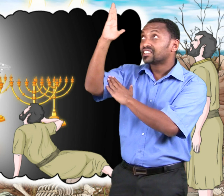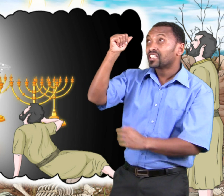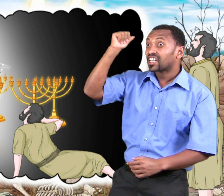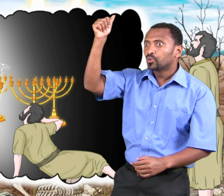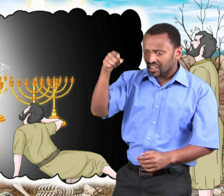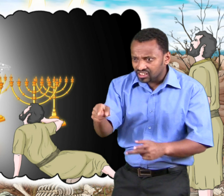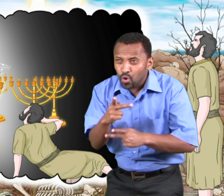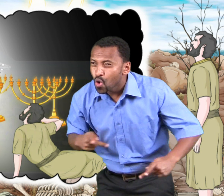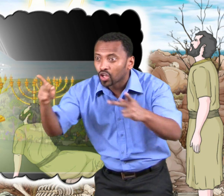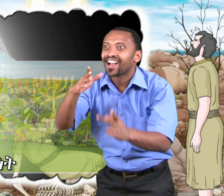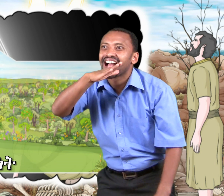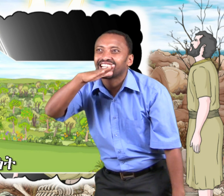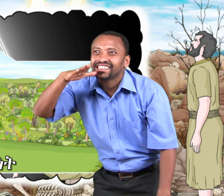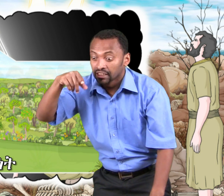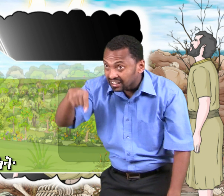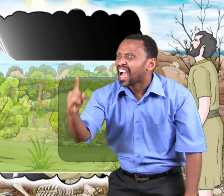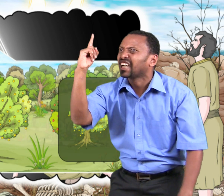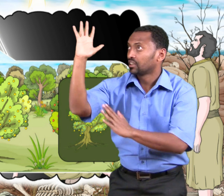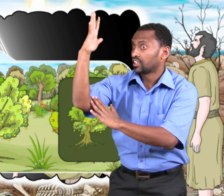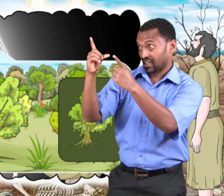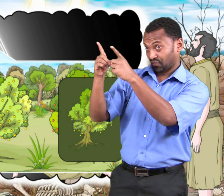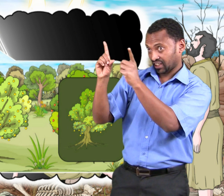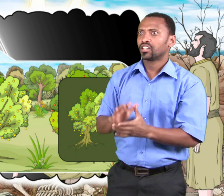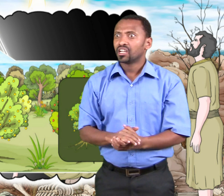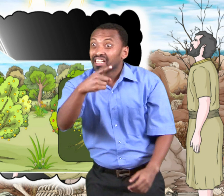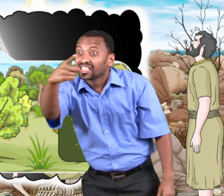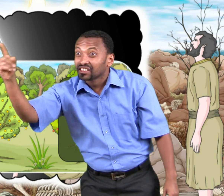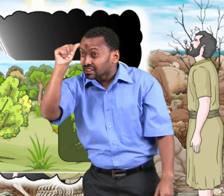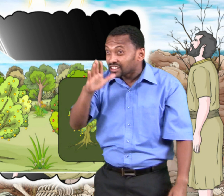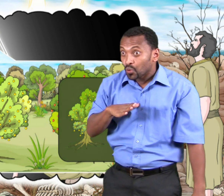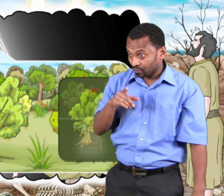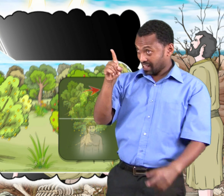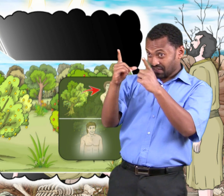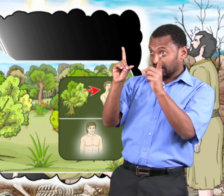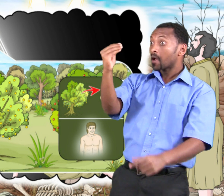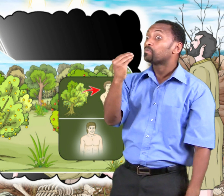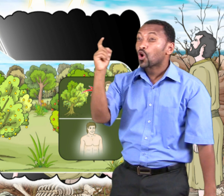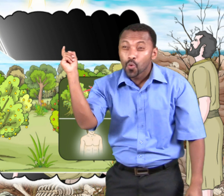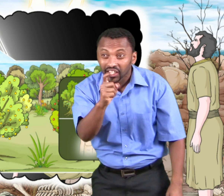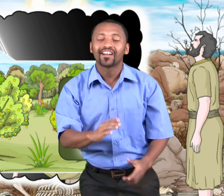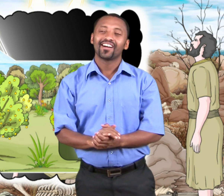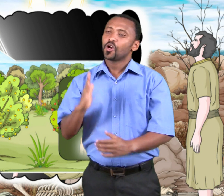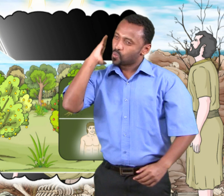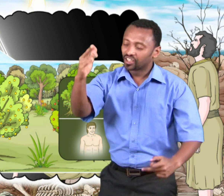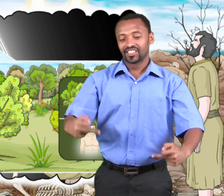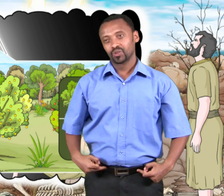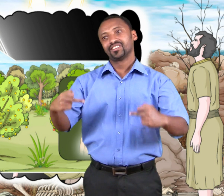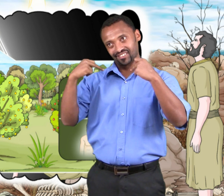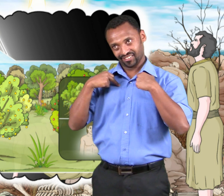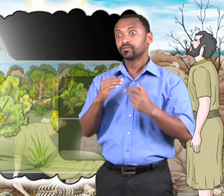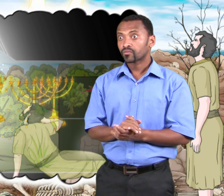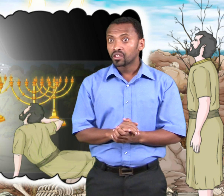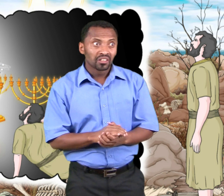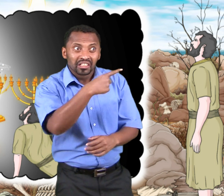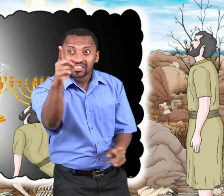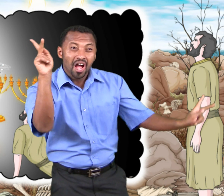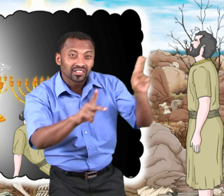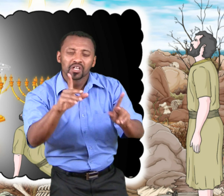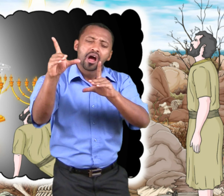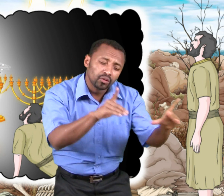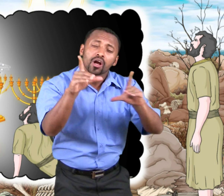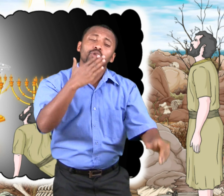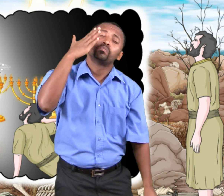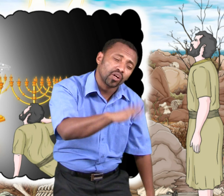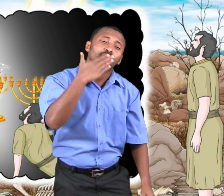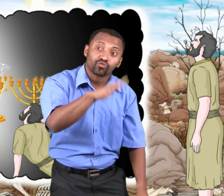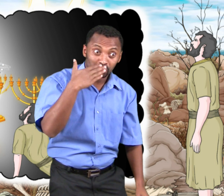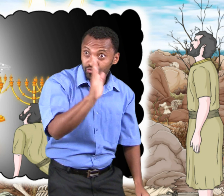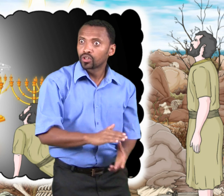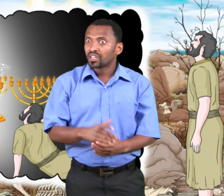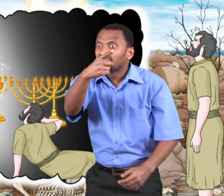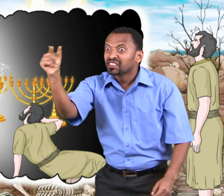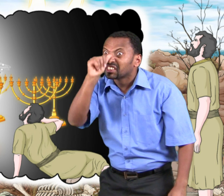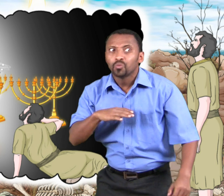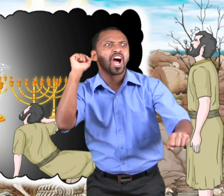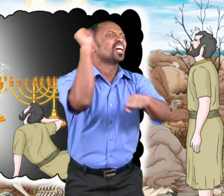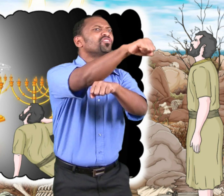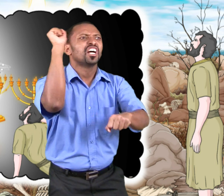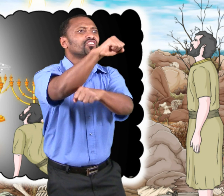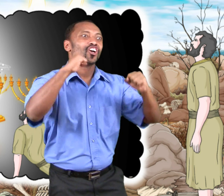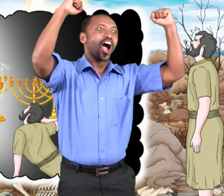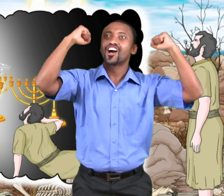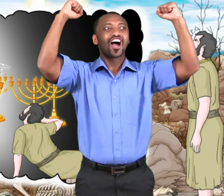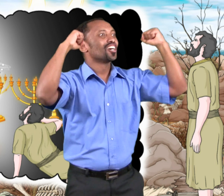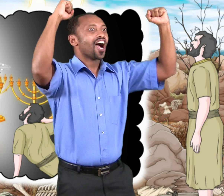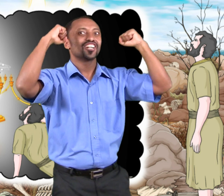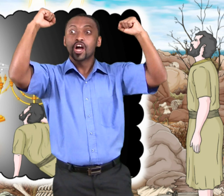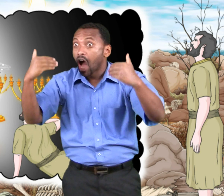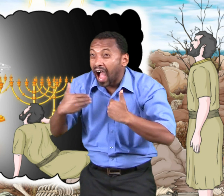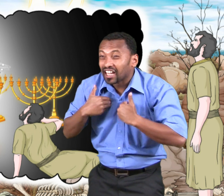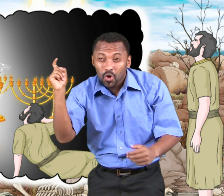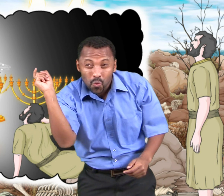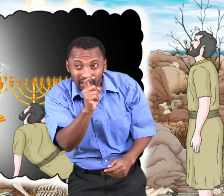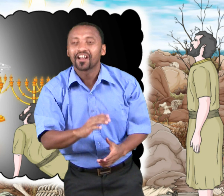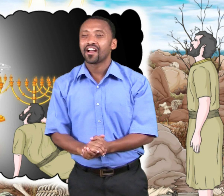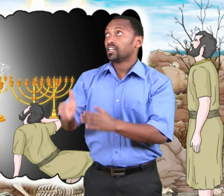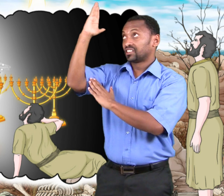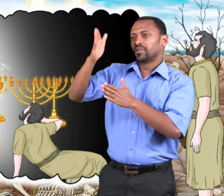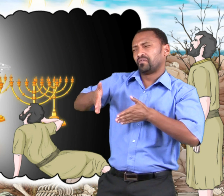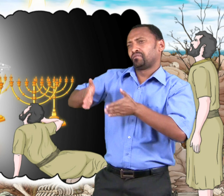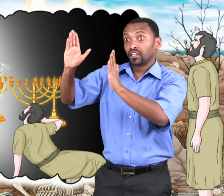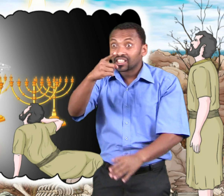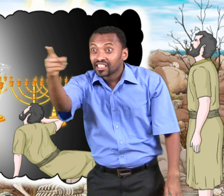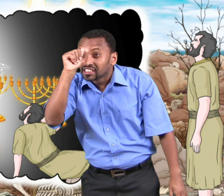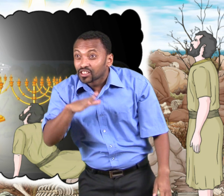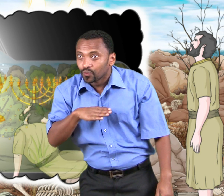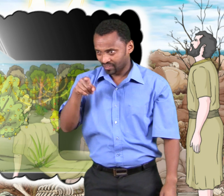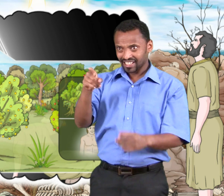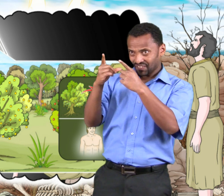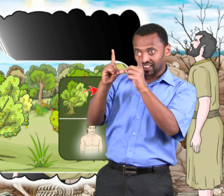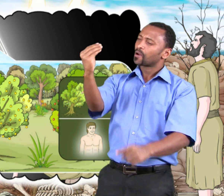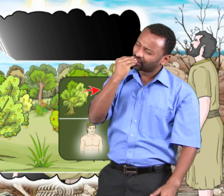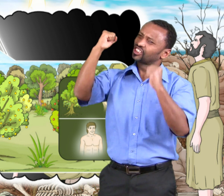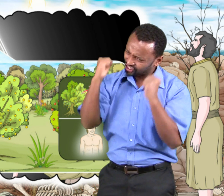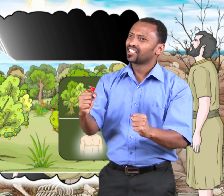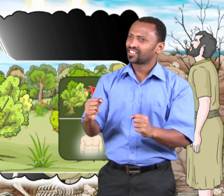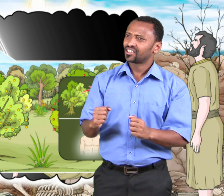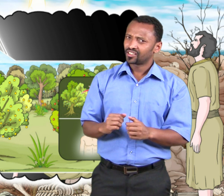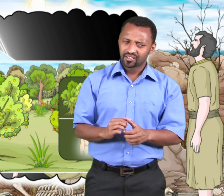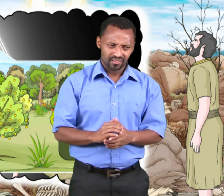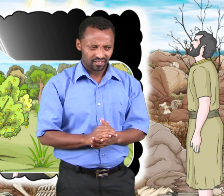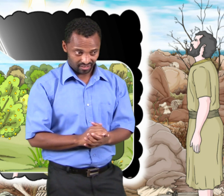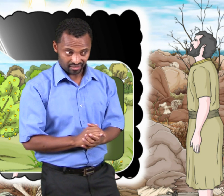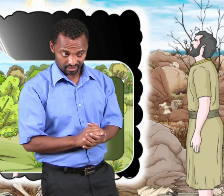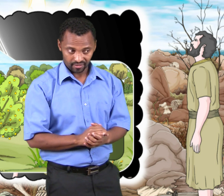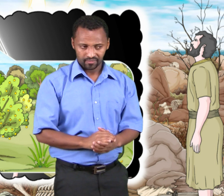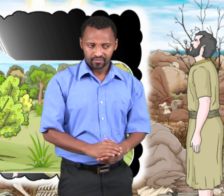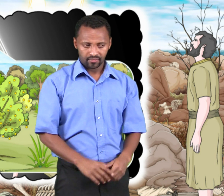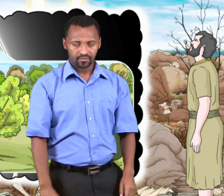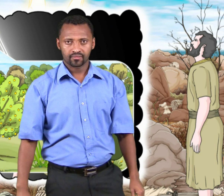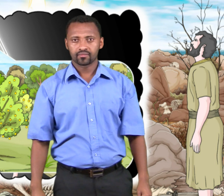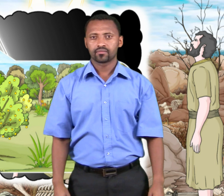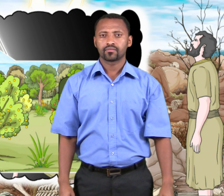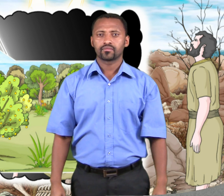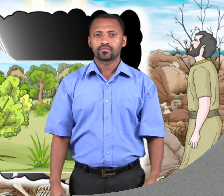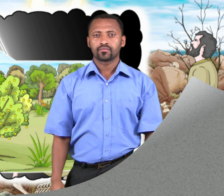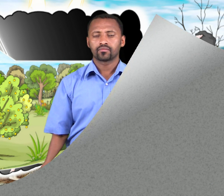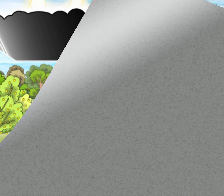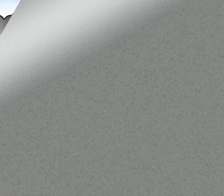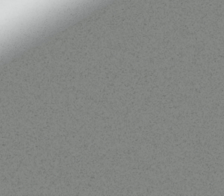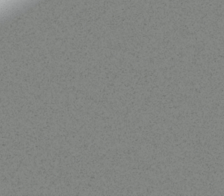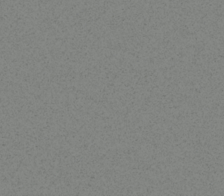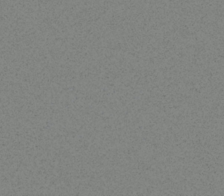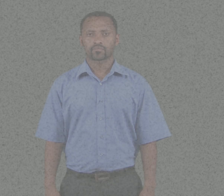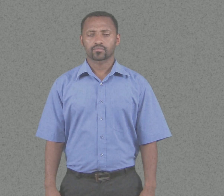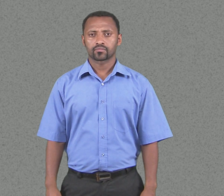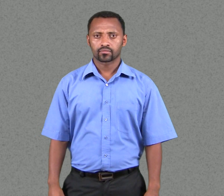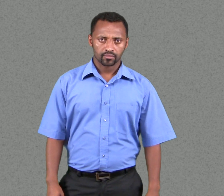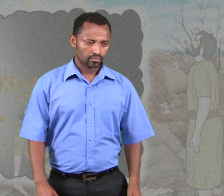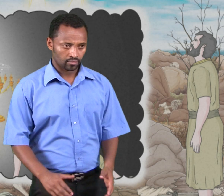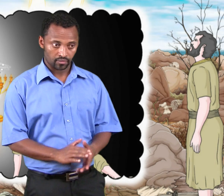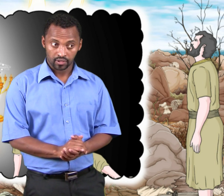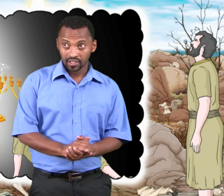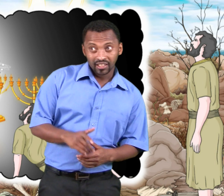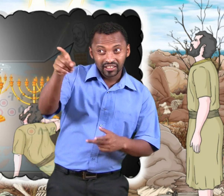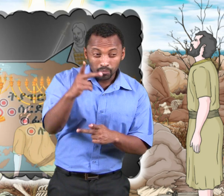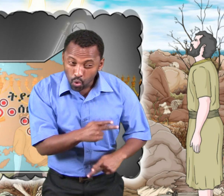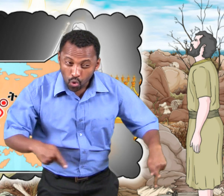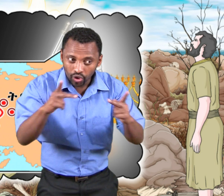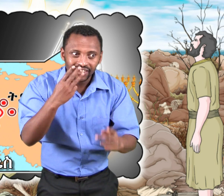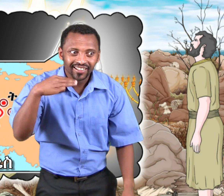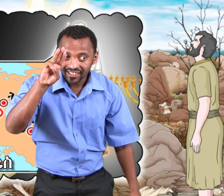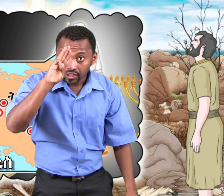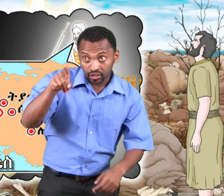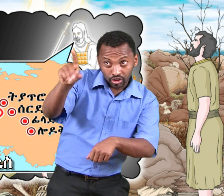To the one who overcomes, I will grant the right to eat from the tree of life in the Paradise of God.